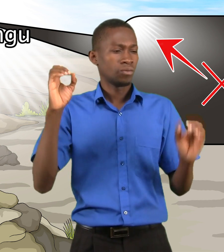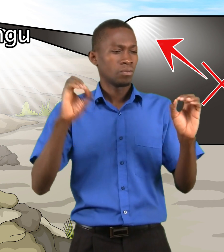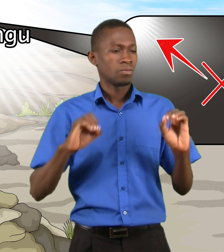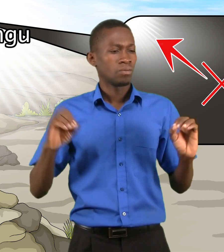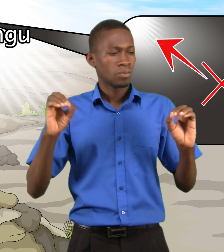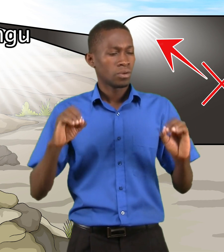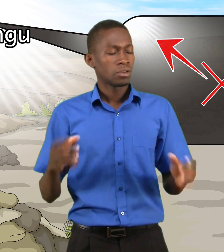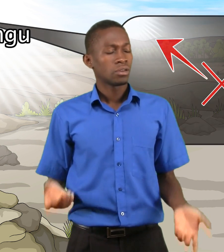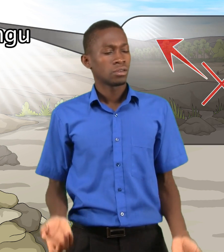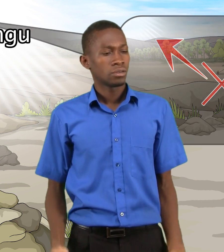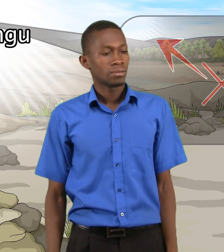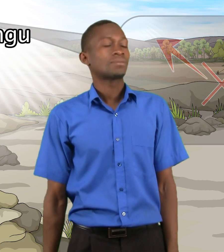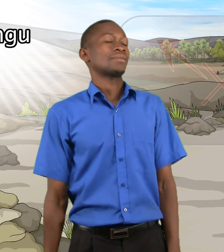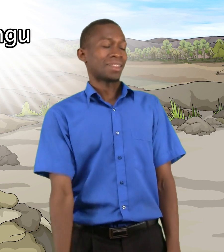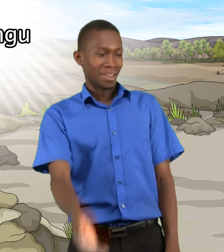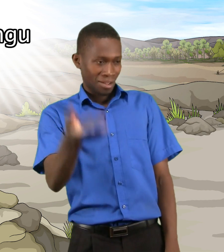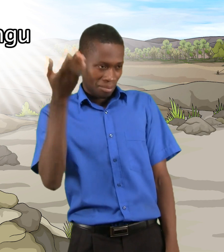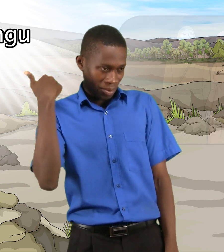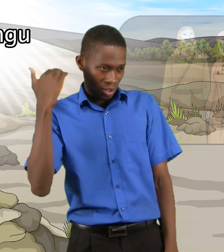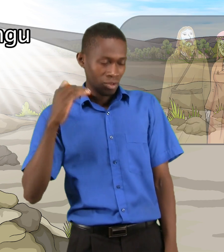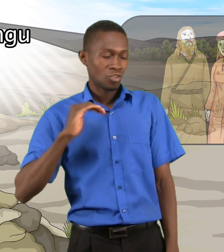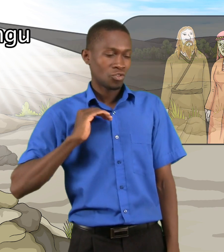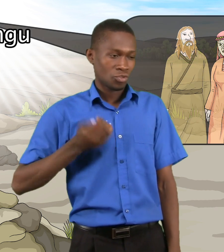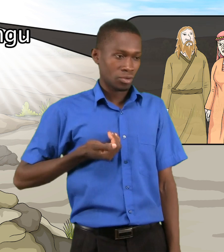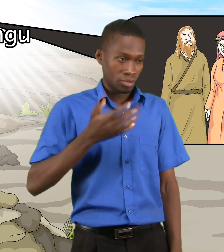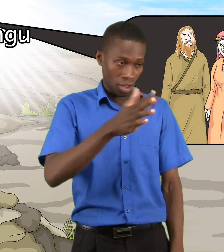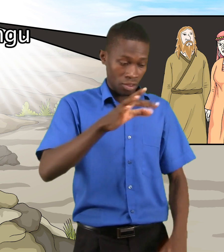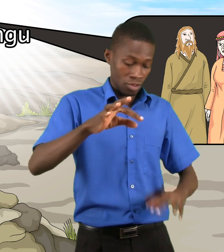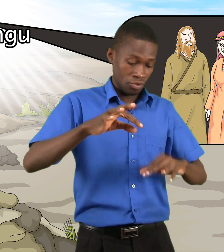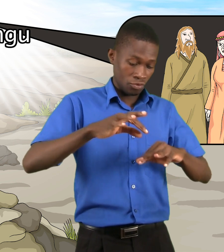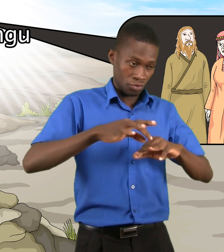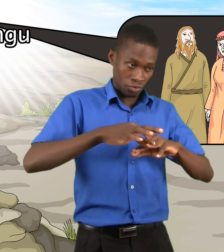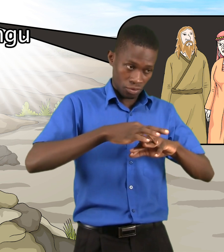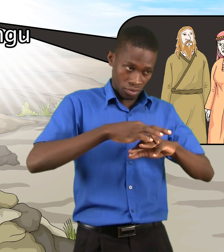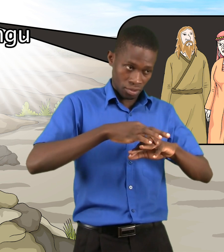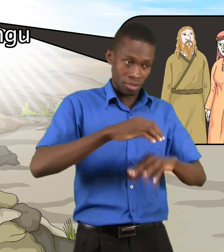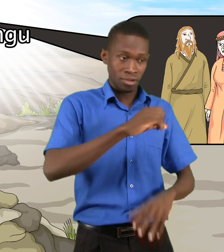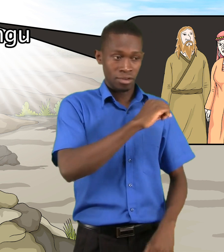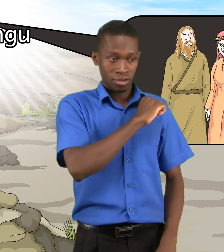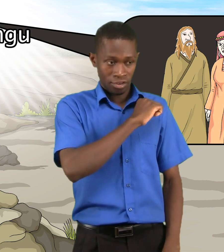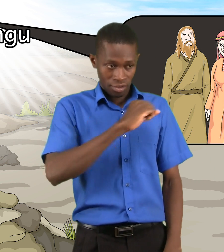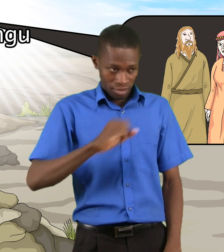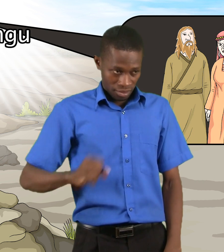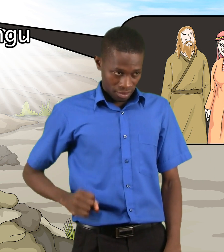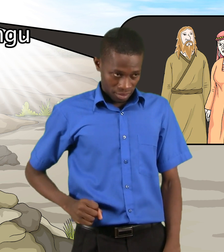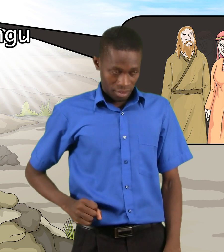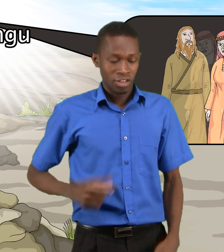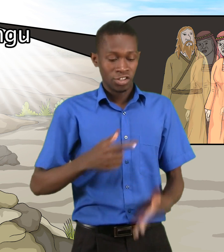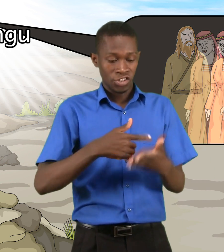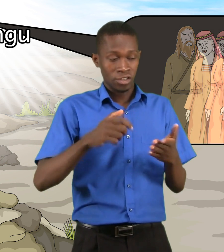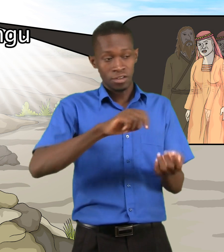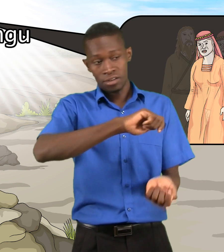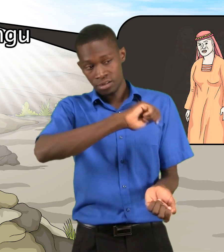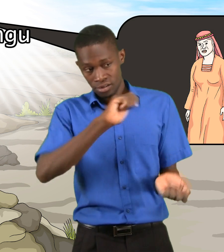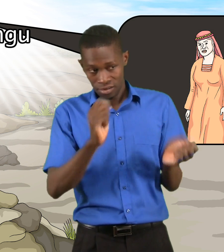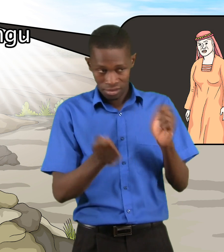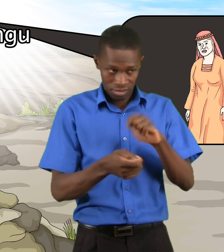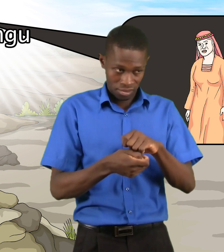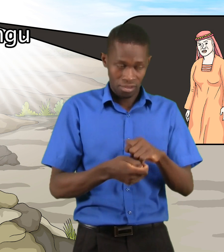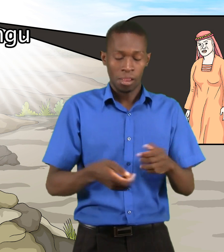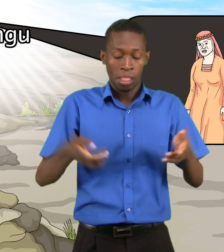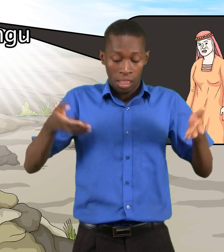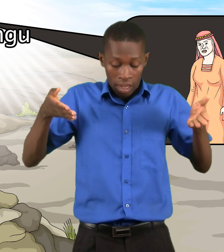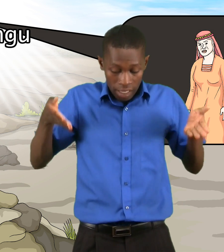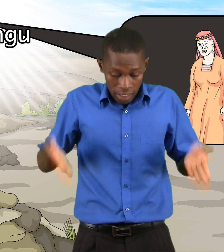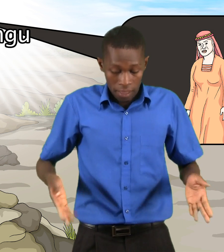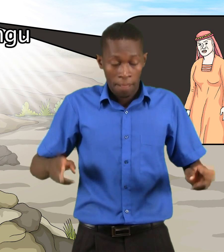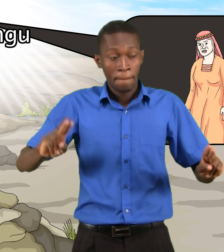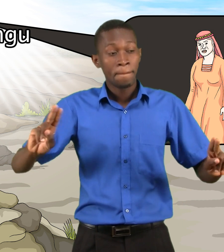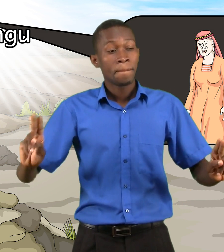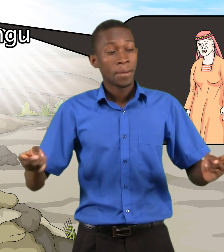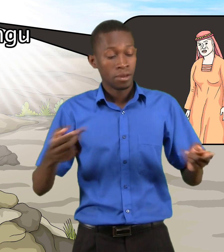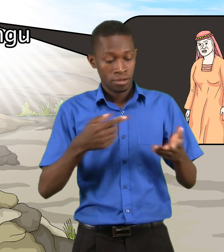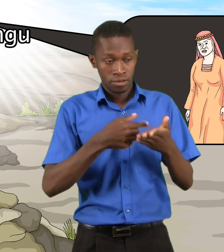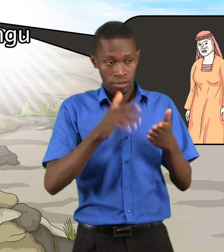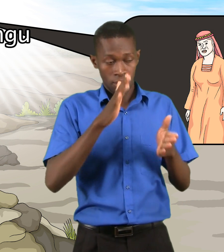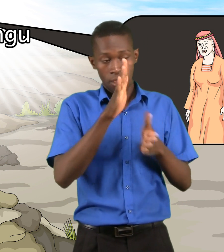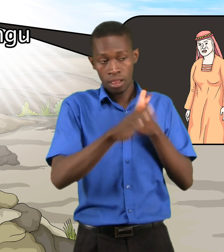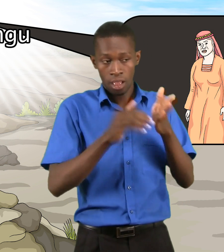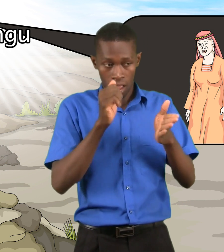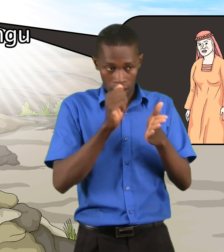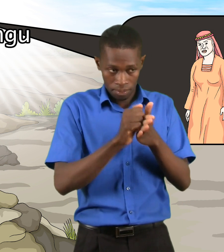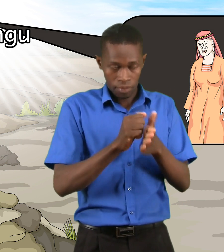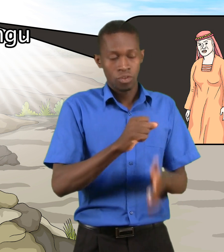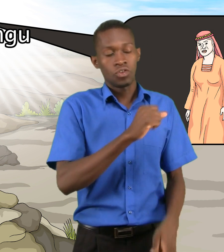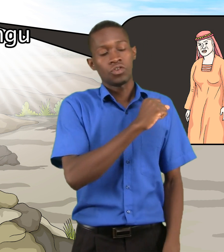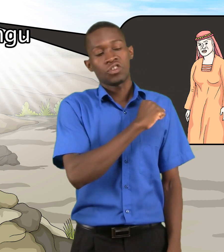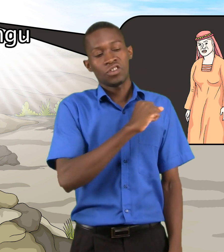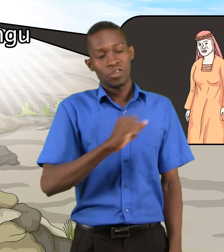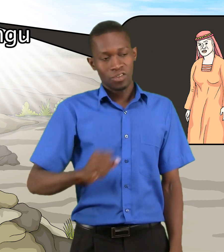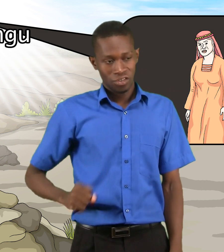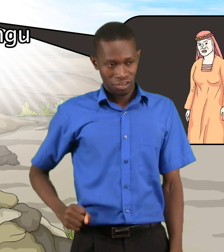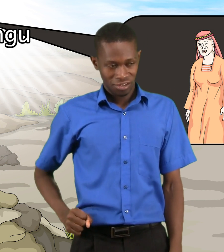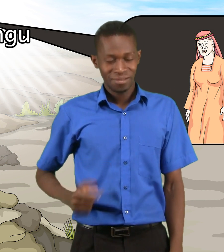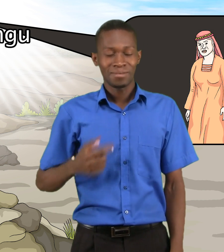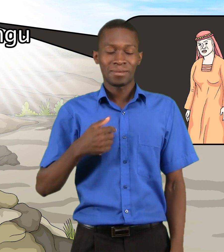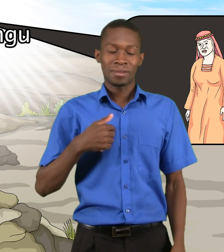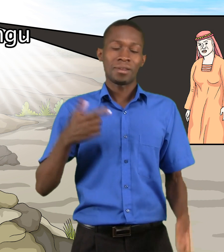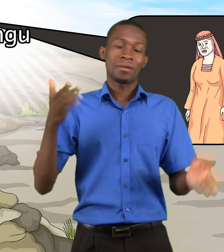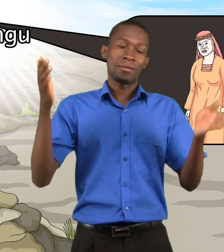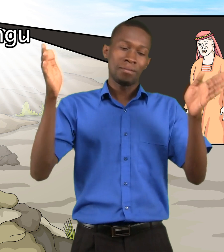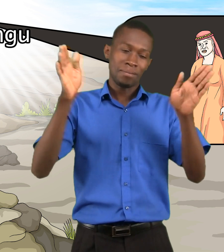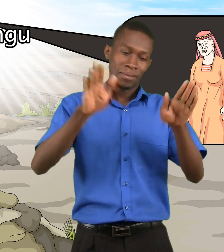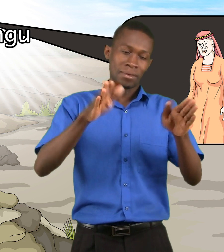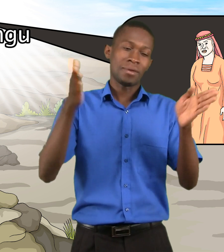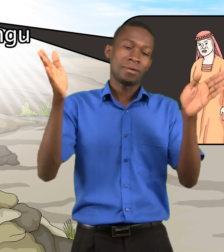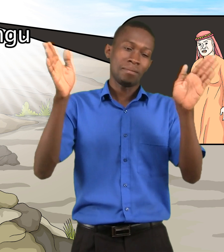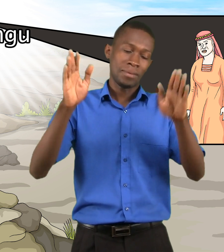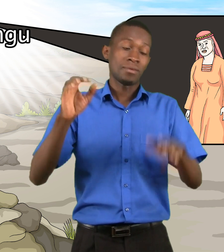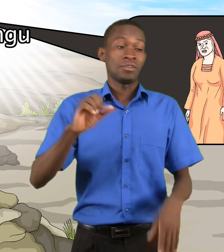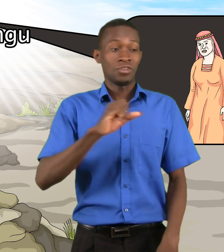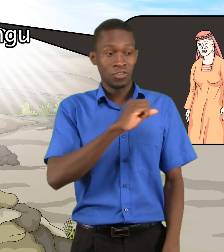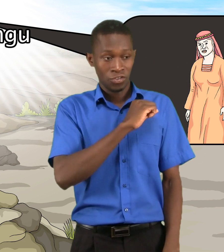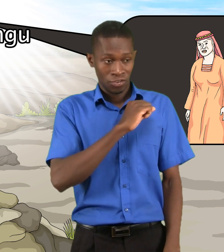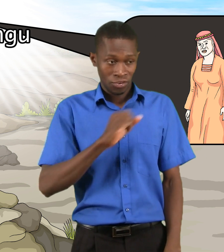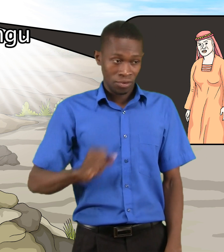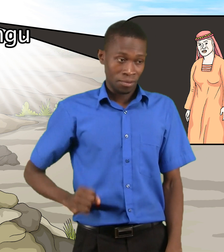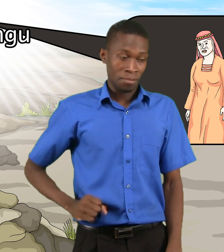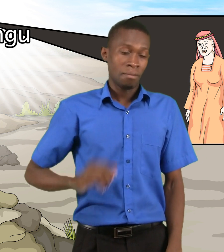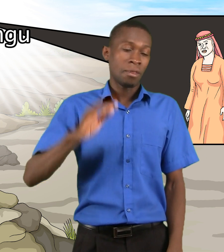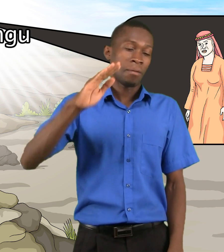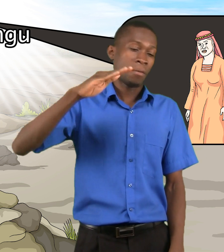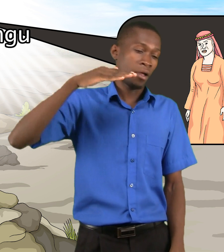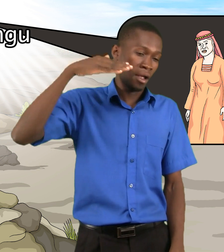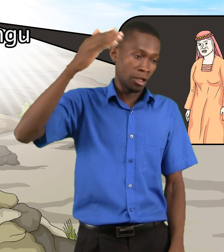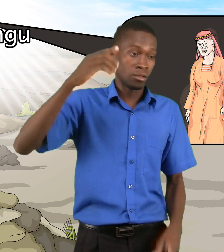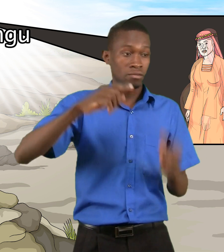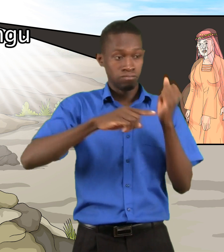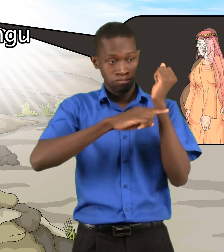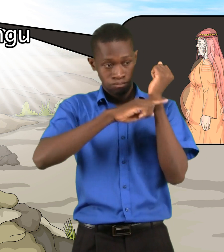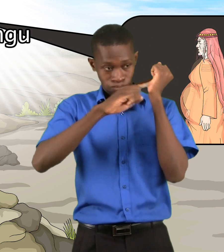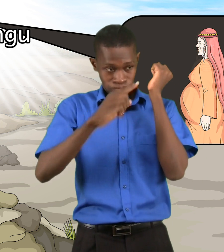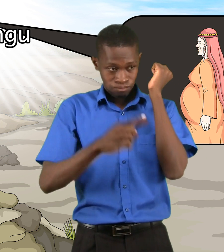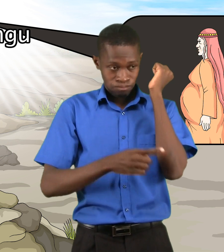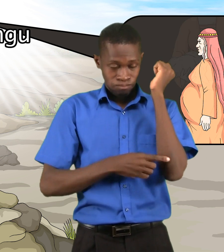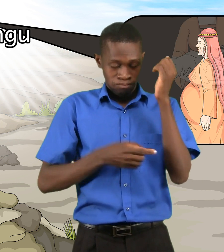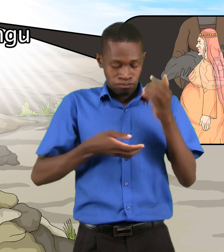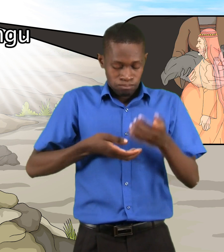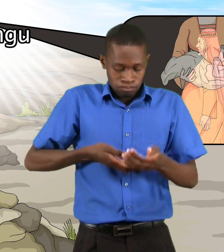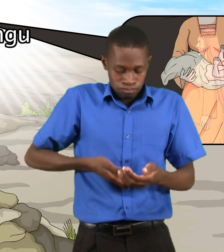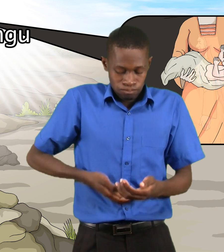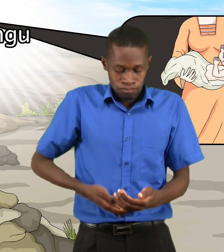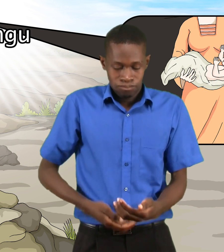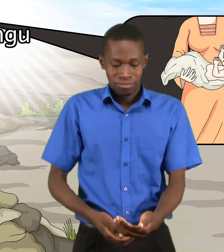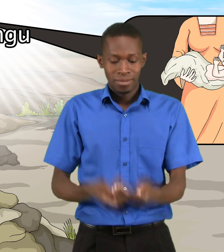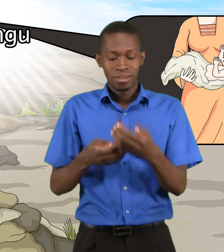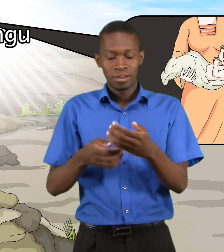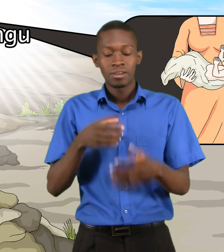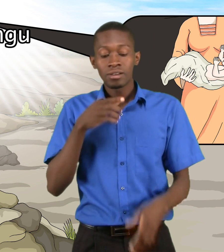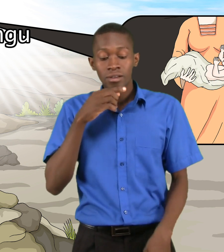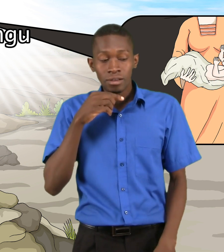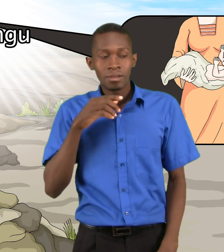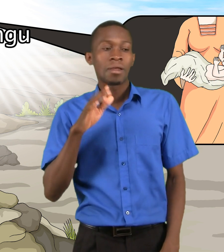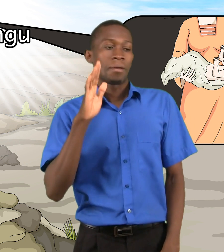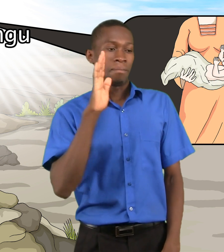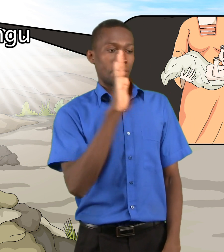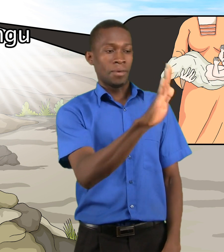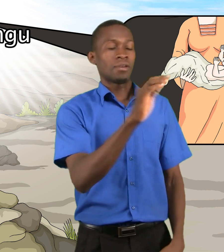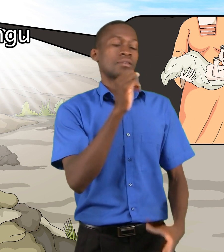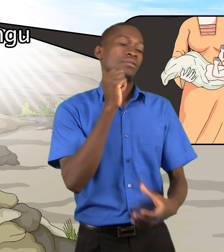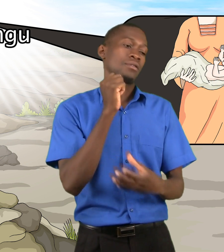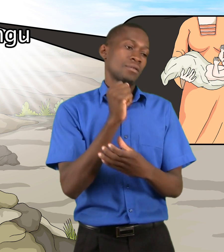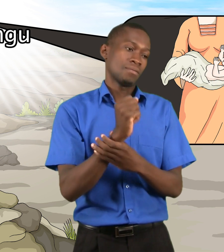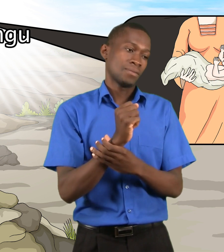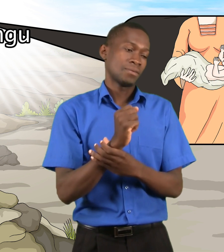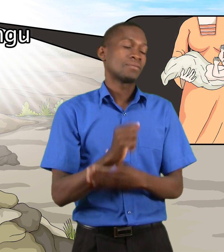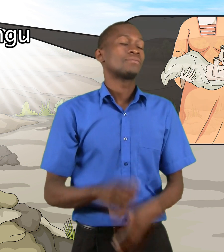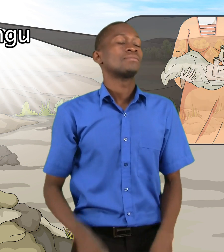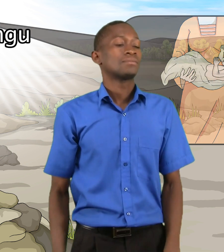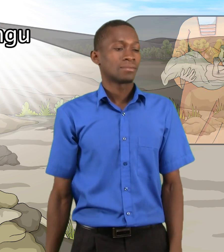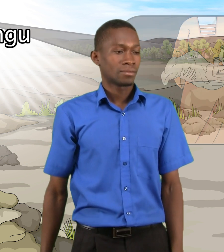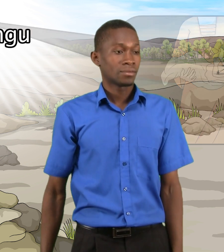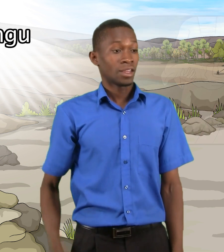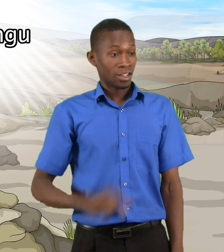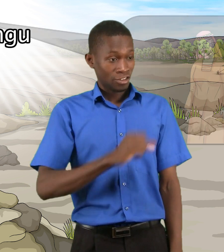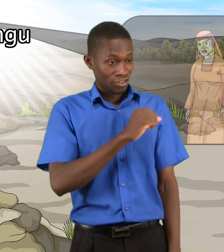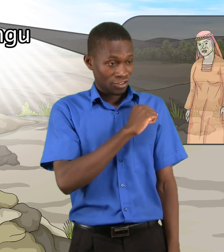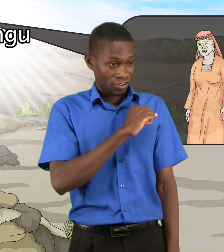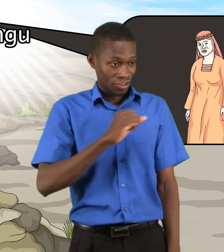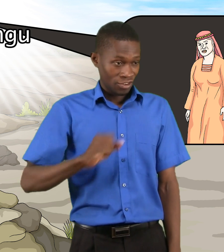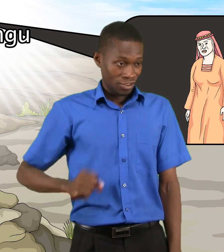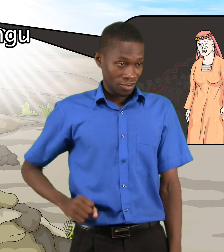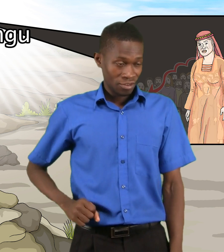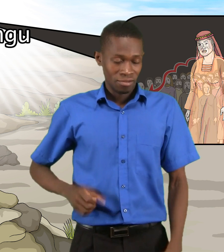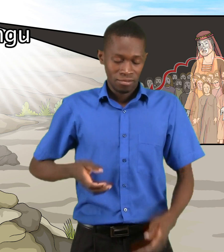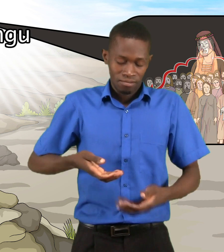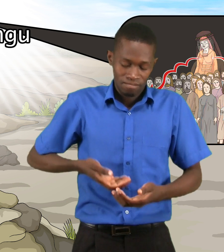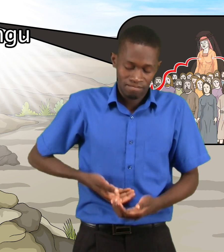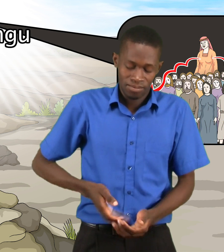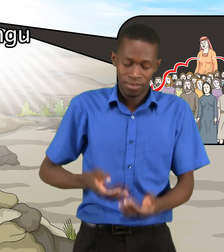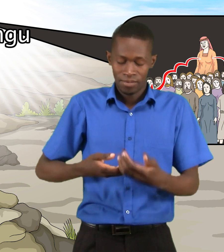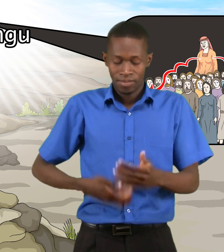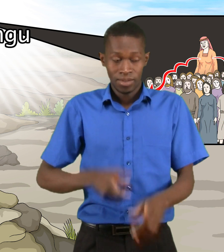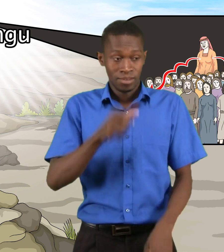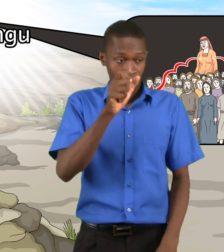Then God said to Abraham, “As for Sarai your wife, do not call her Sarai, for her name is to be Sarah. And I will bless her and will surely give you a son by her.